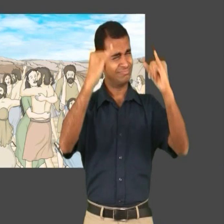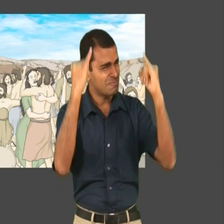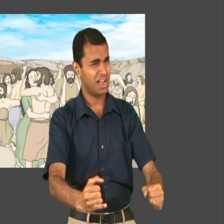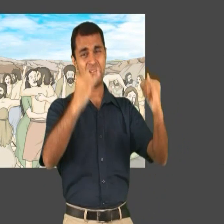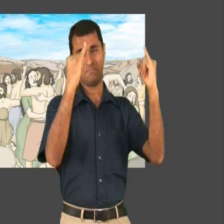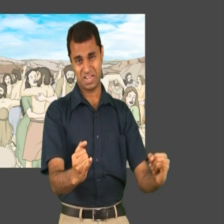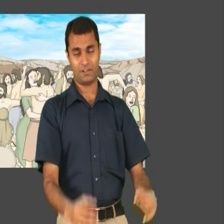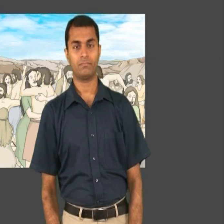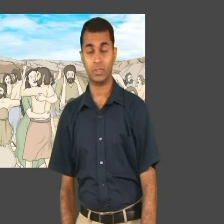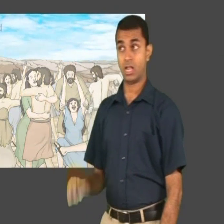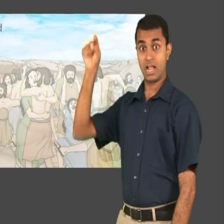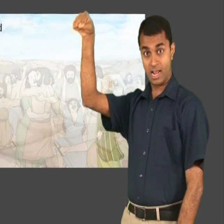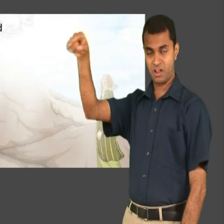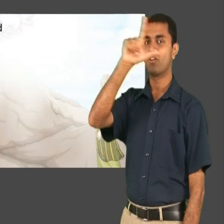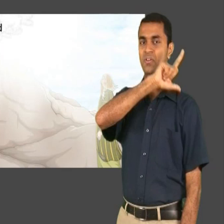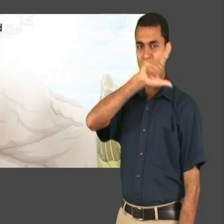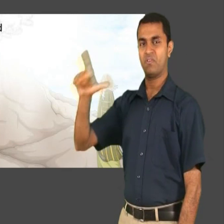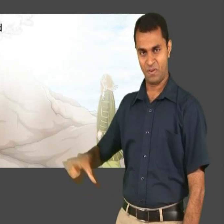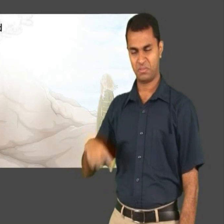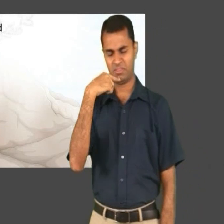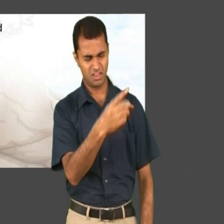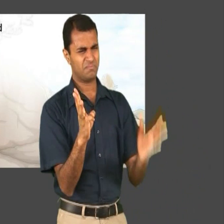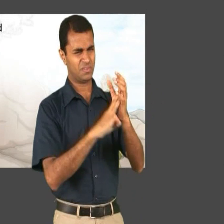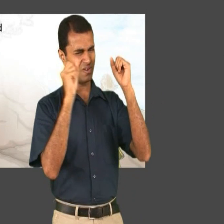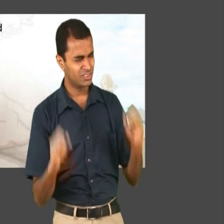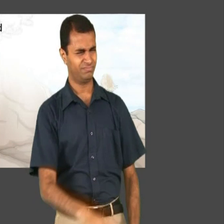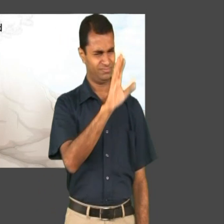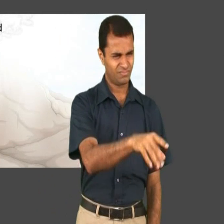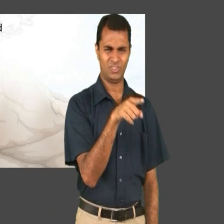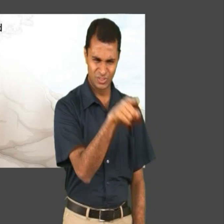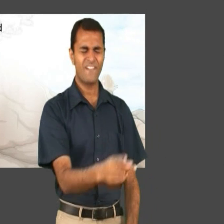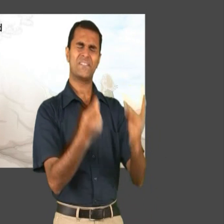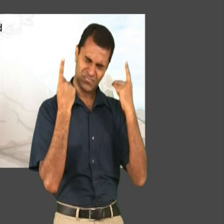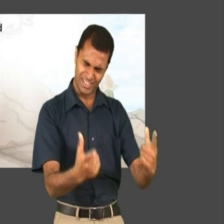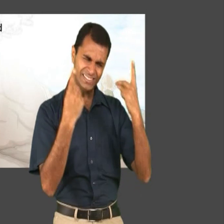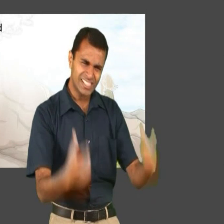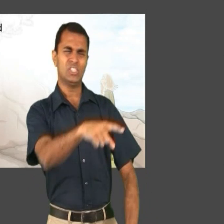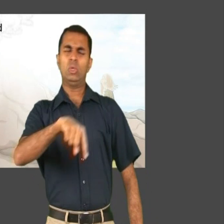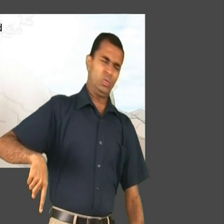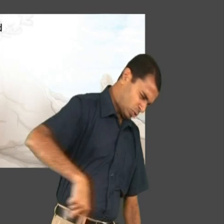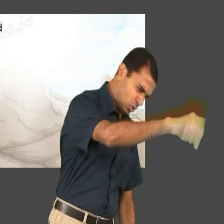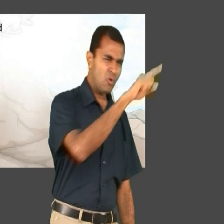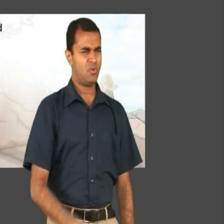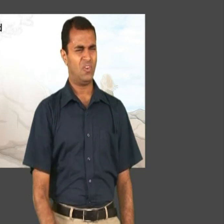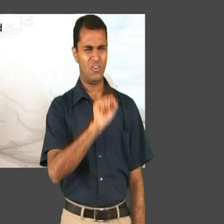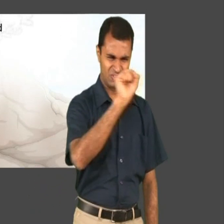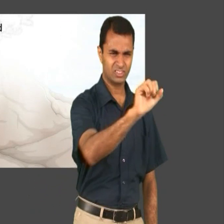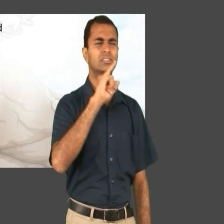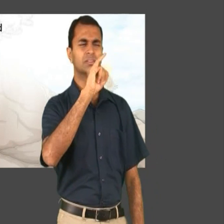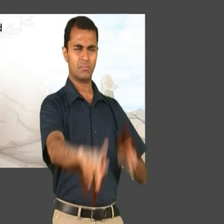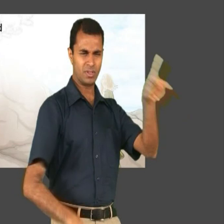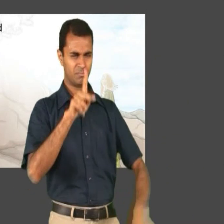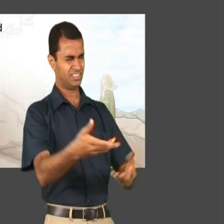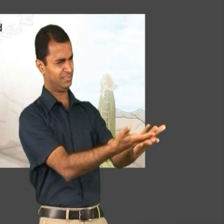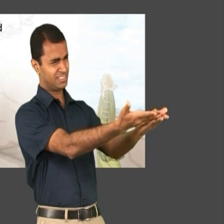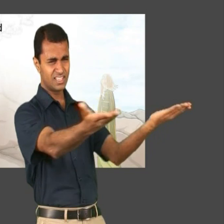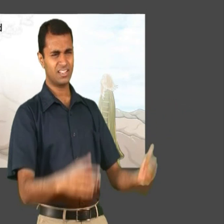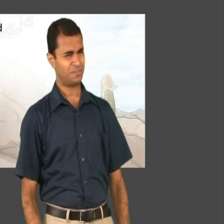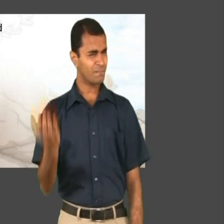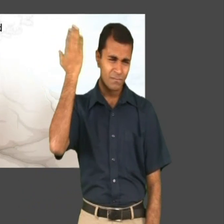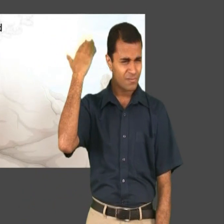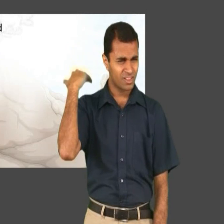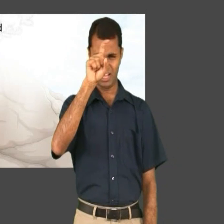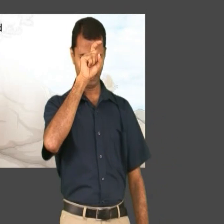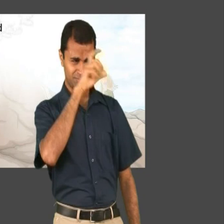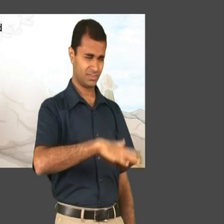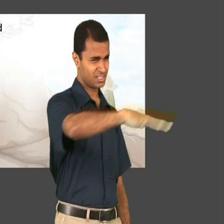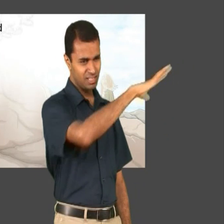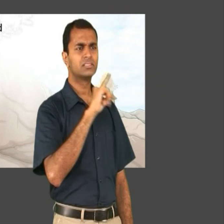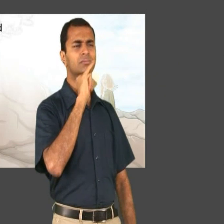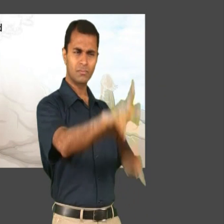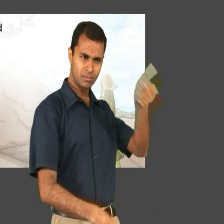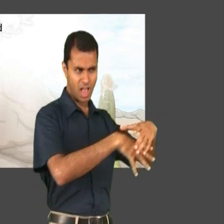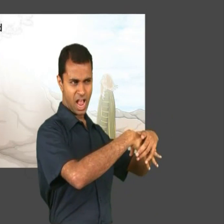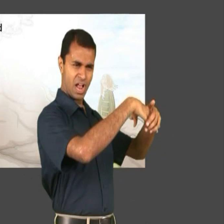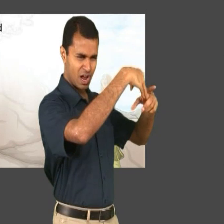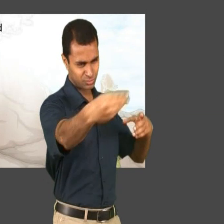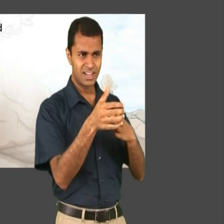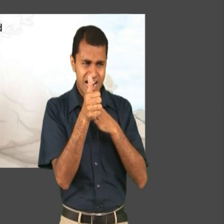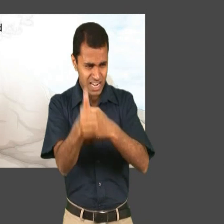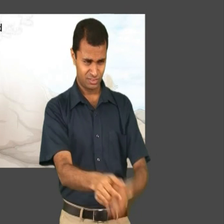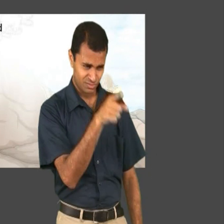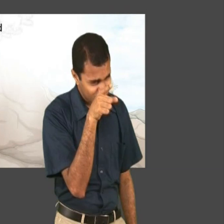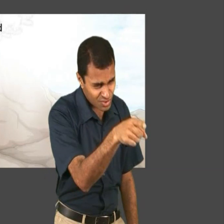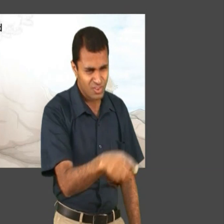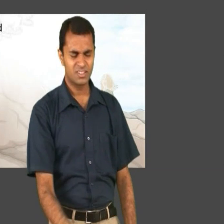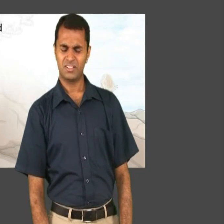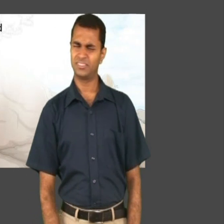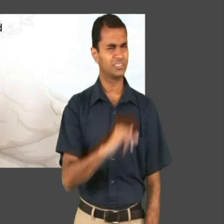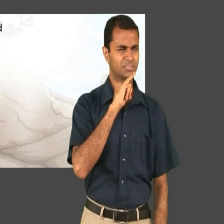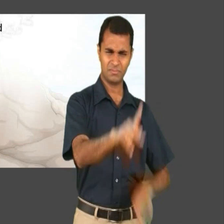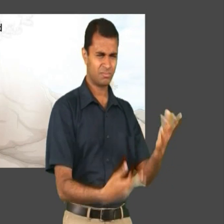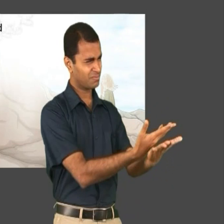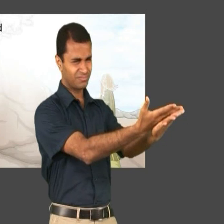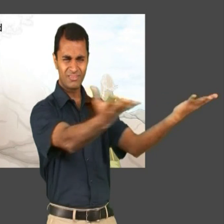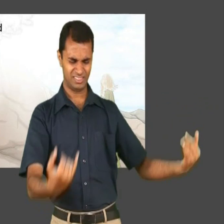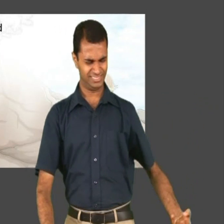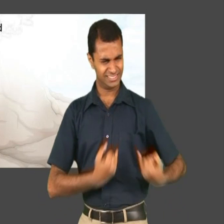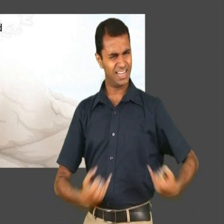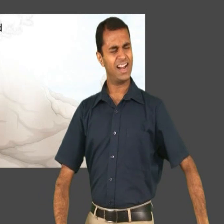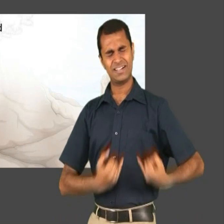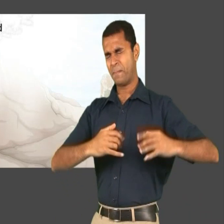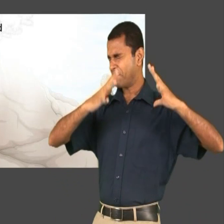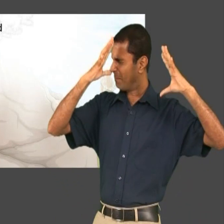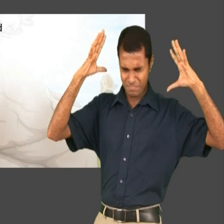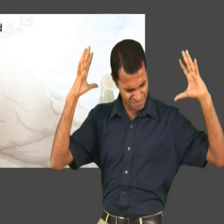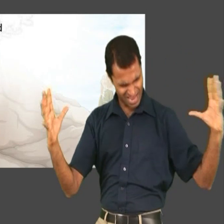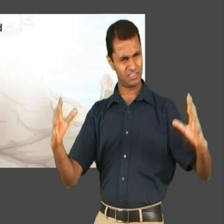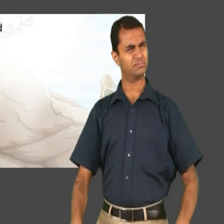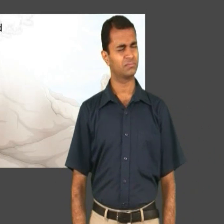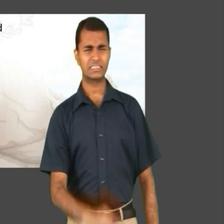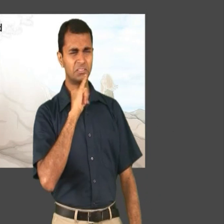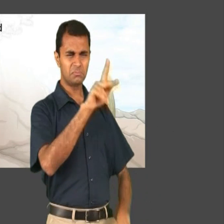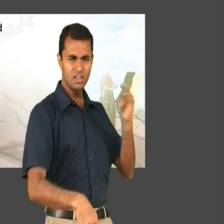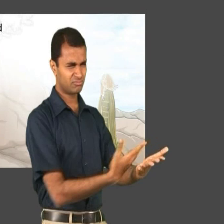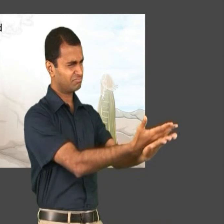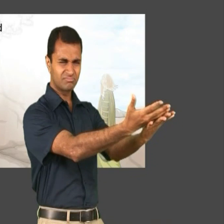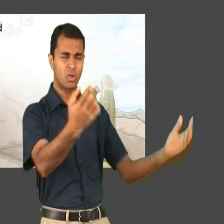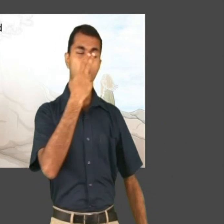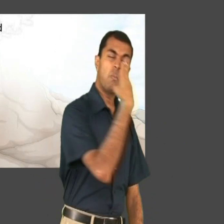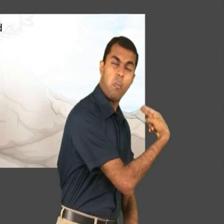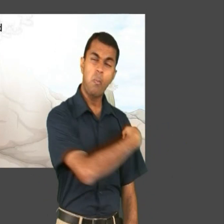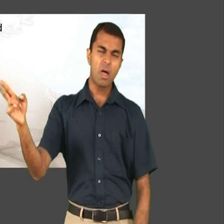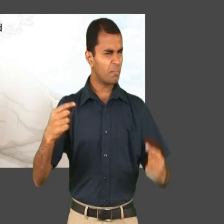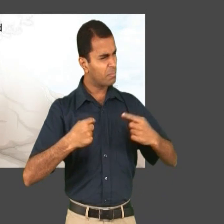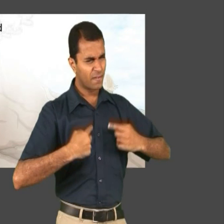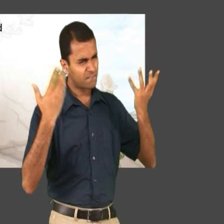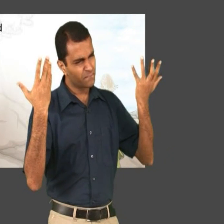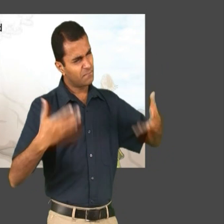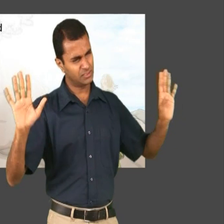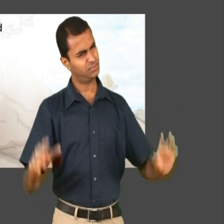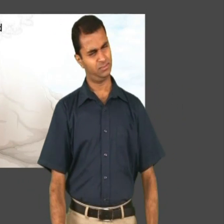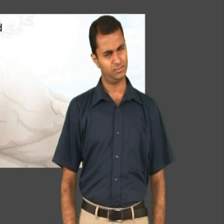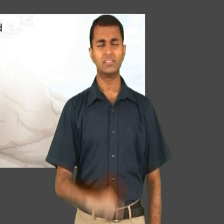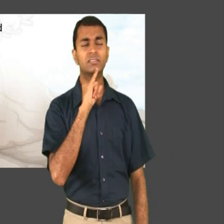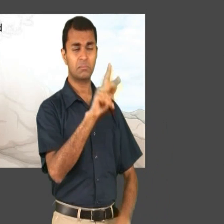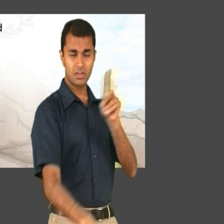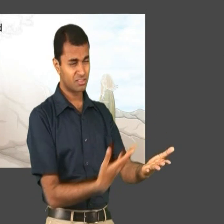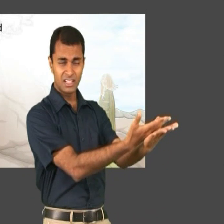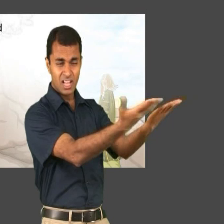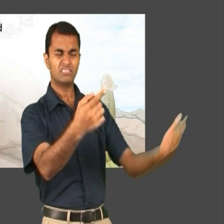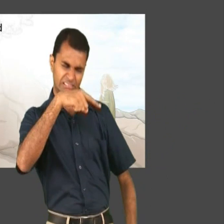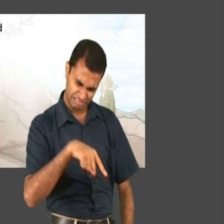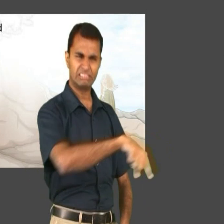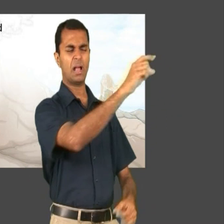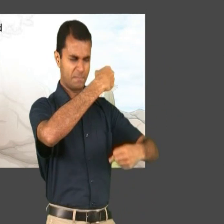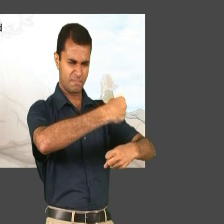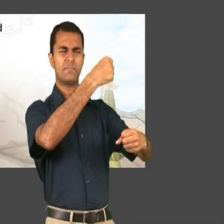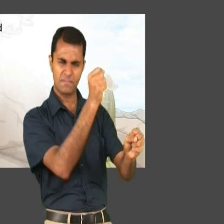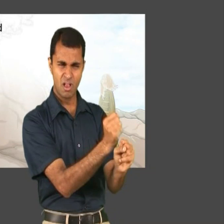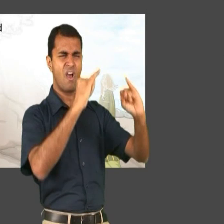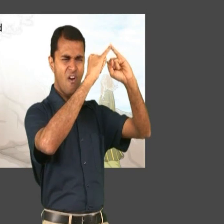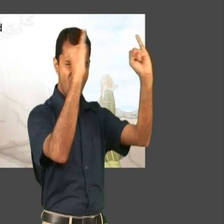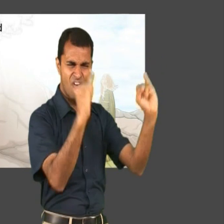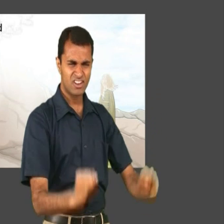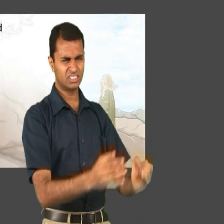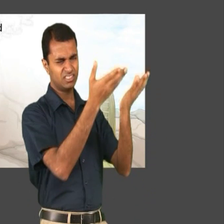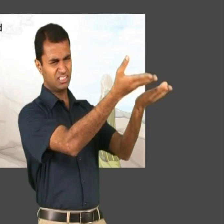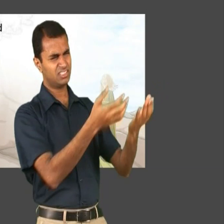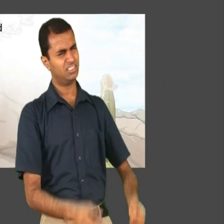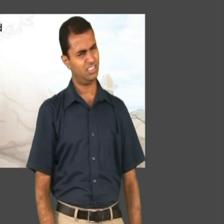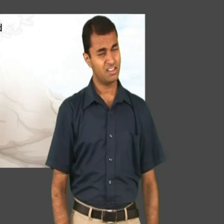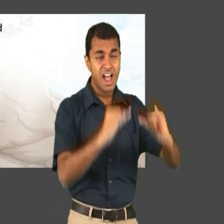Then the LORD said to Moses, “Go down at once, for your people, whom you brought up out of the land of Egypt, have corrupted themselves. How quickly they have turned aside from the way that I commanded them!